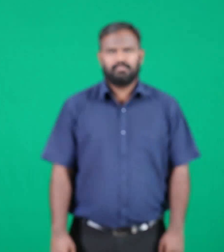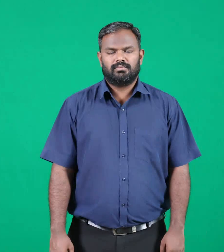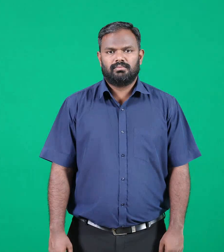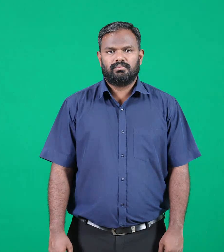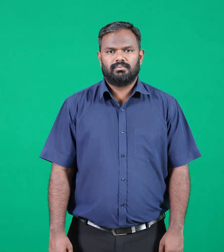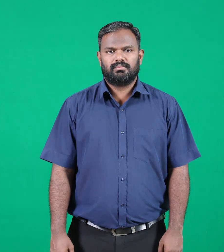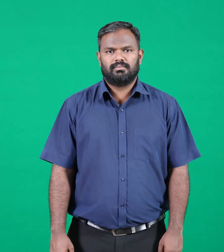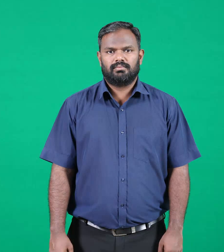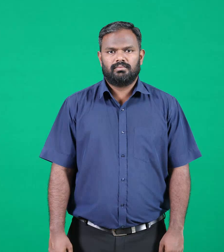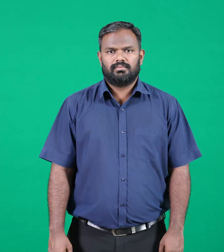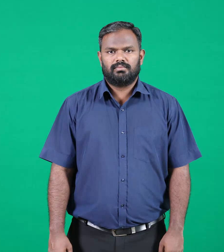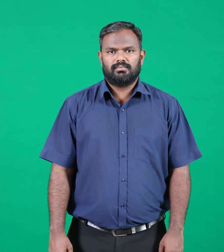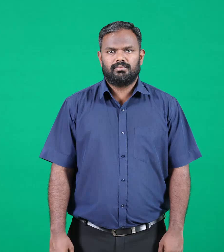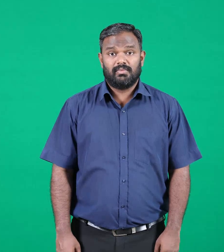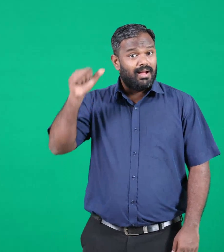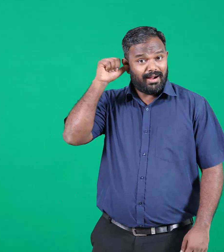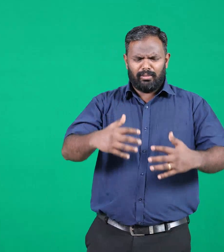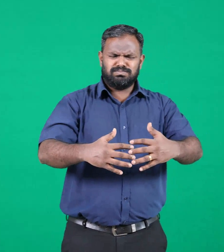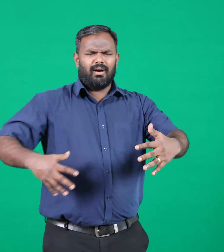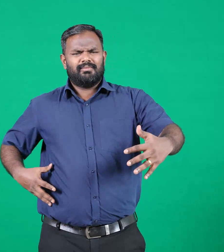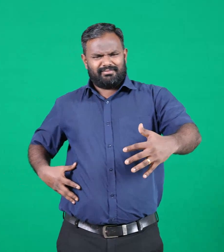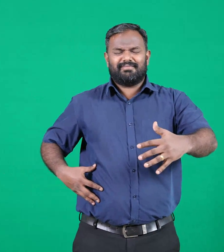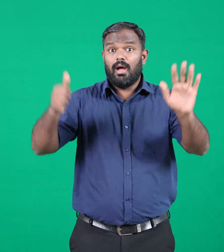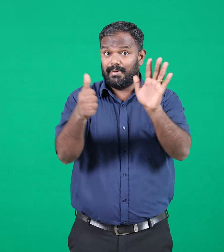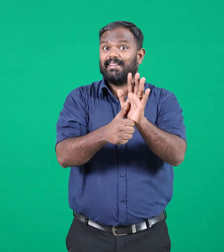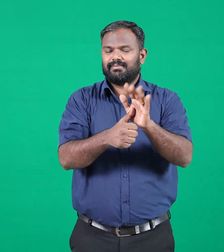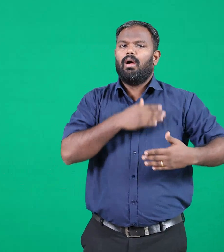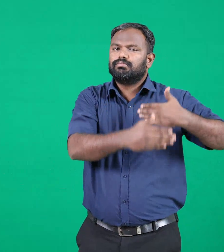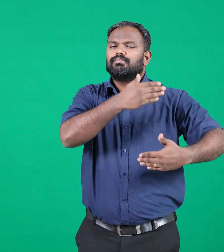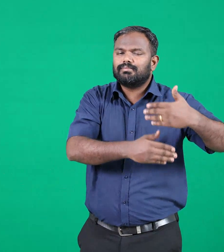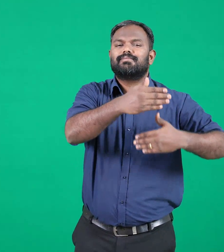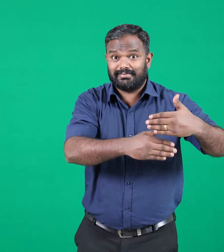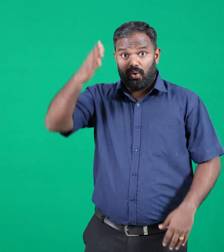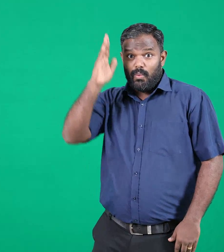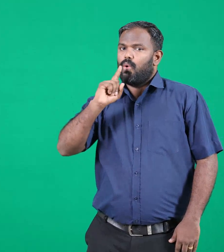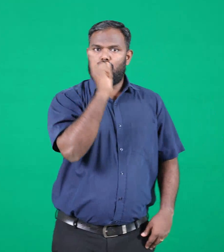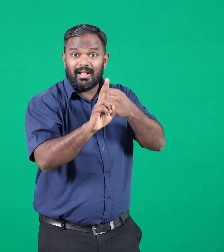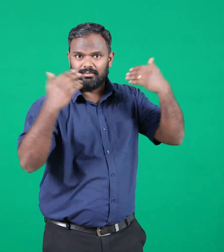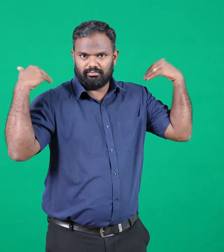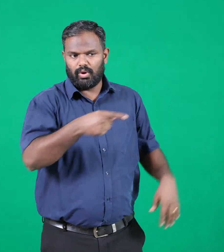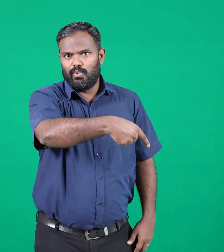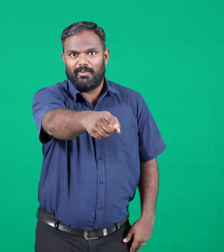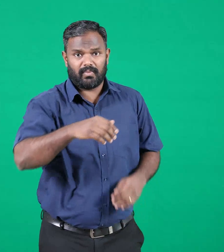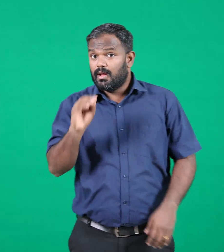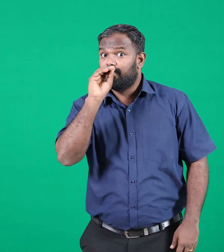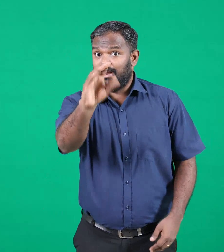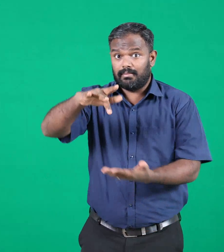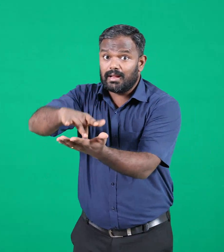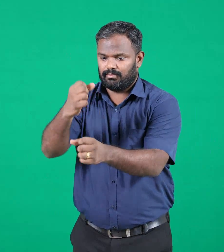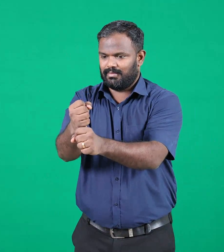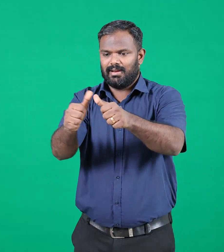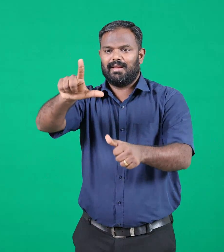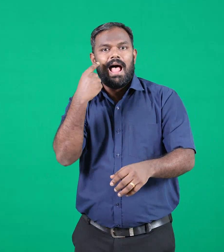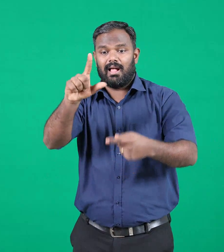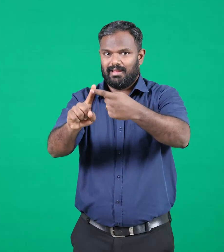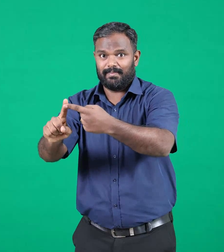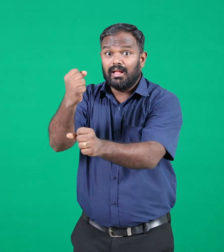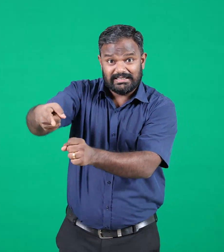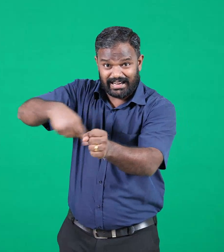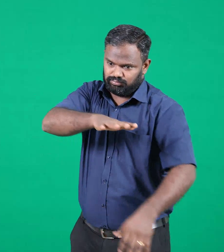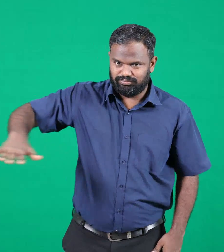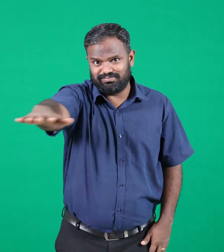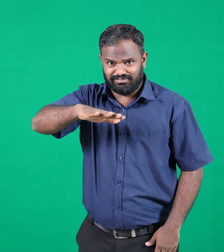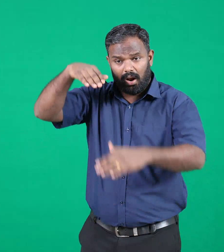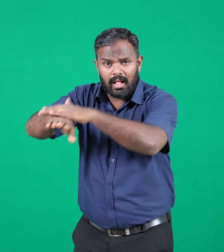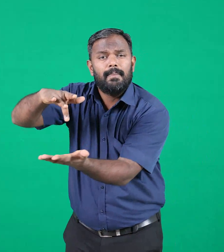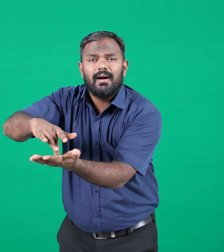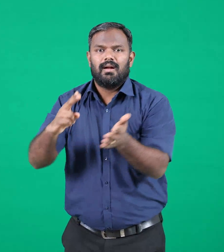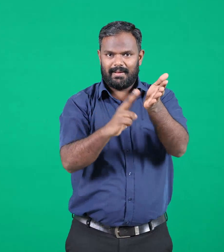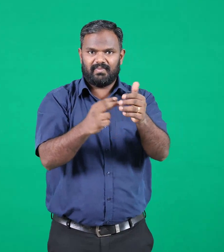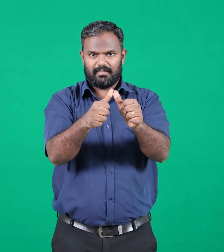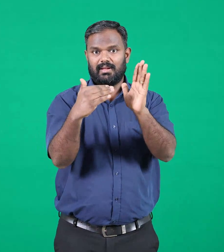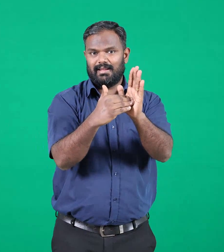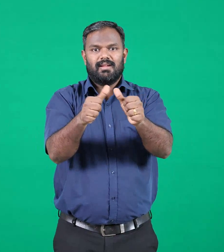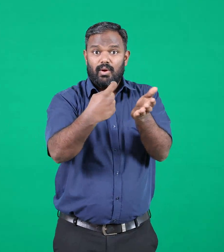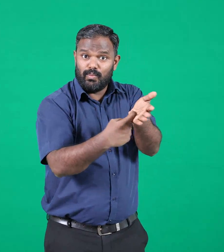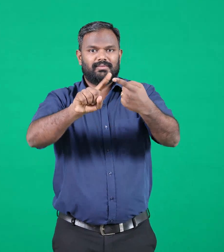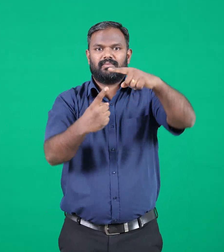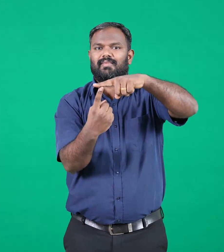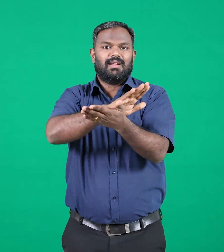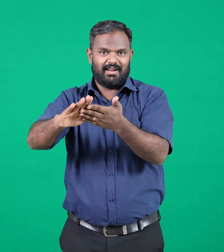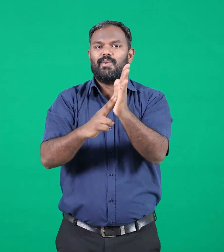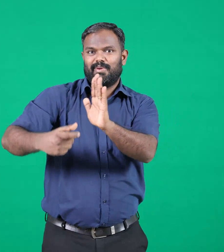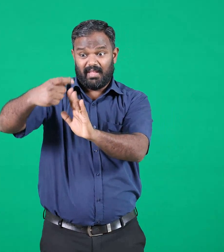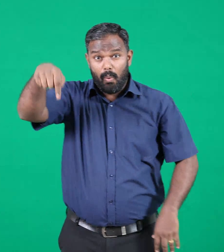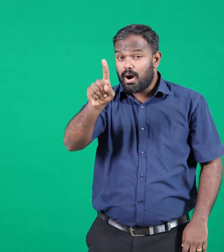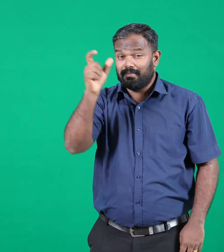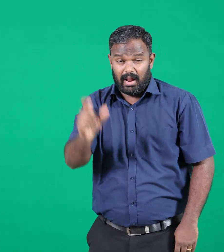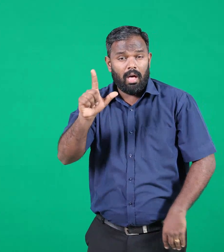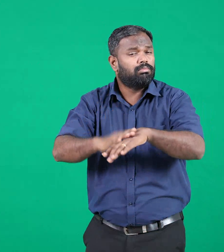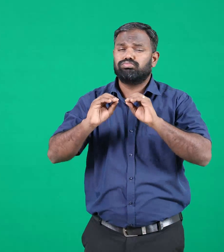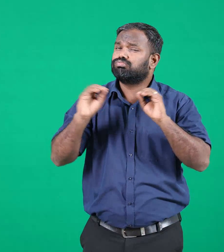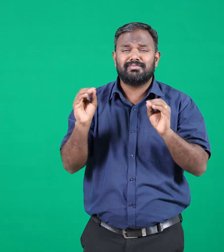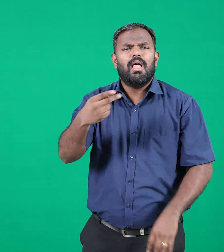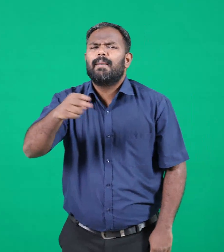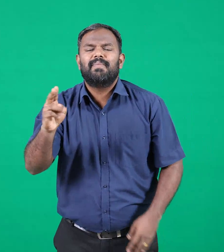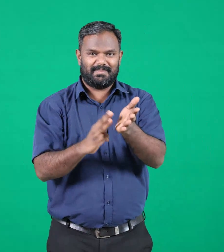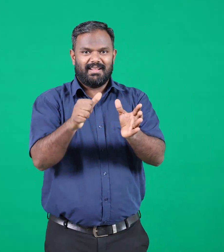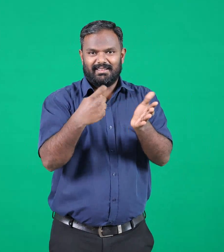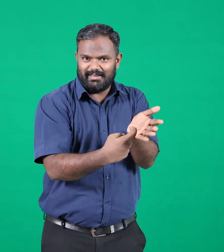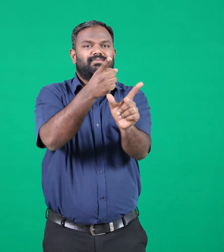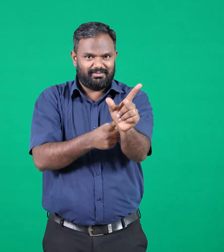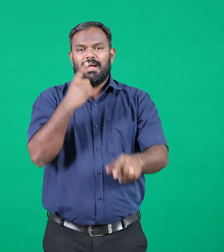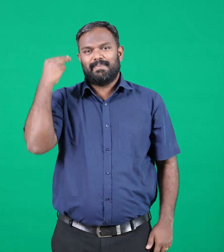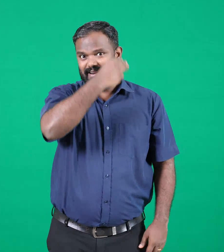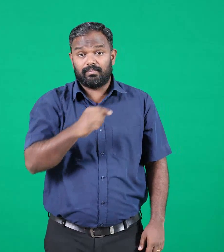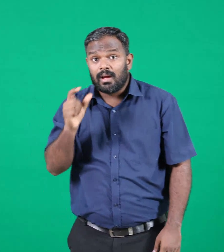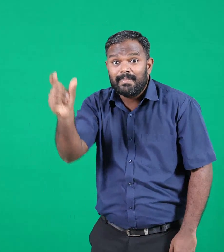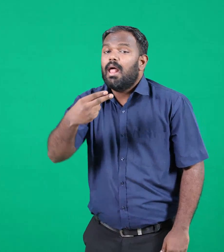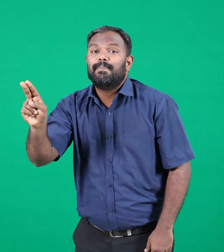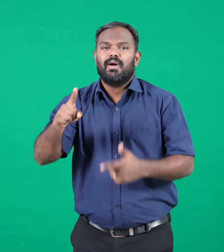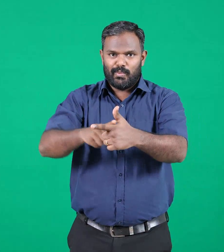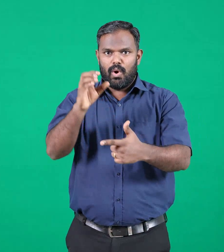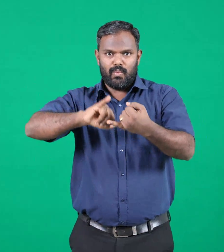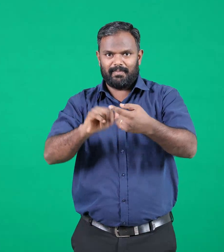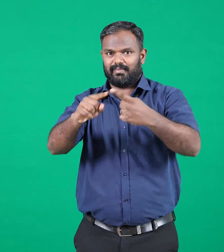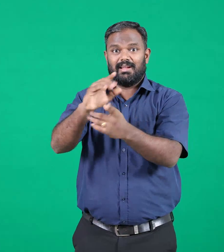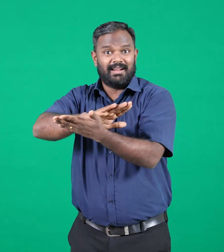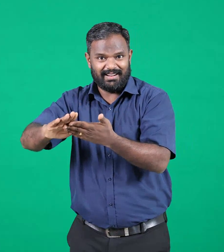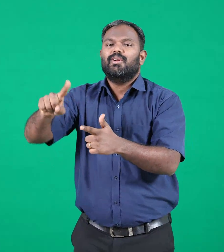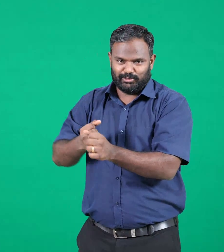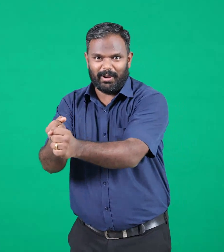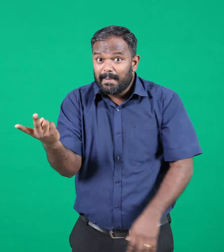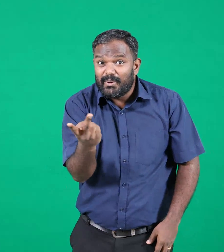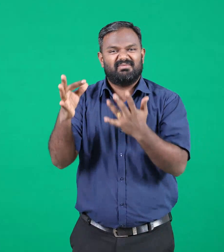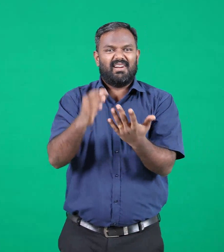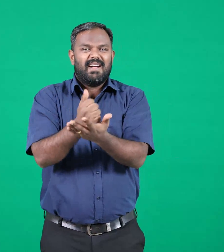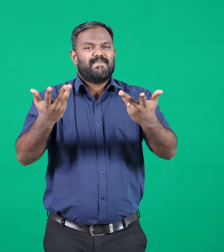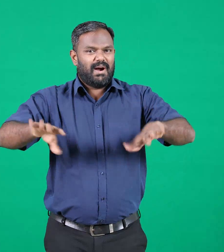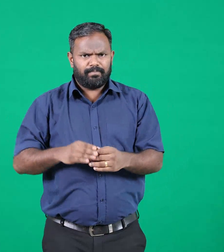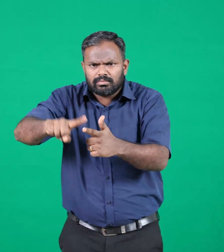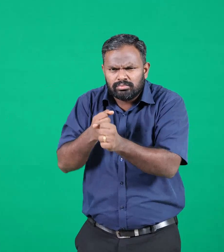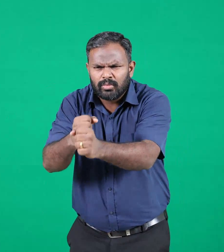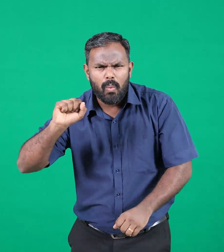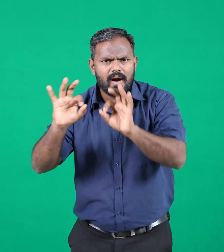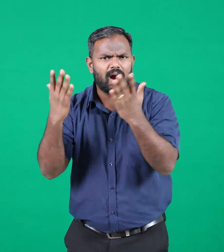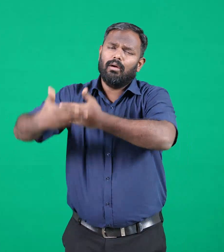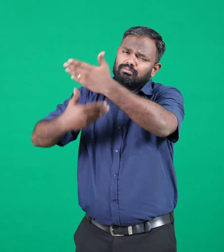In the sixth month, God sent the angel Gabriel to a town in Galilee called Nazareth, to a virgin pledged in marriage to a man named Joseph, who was of the house of David.